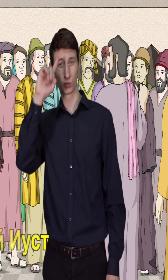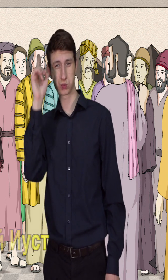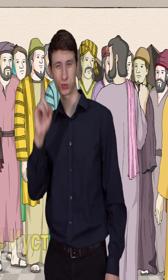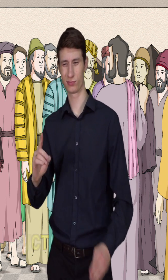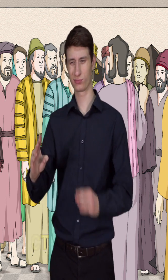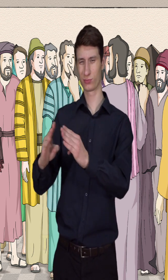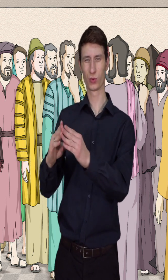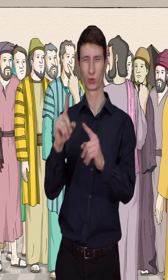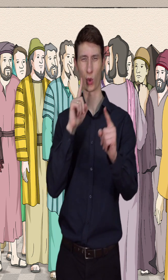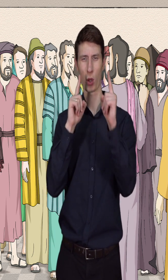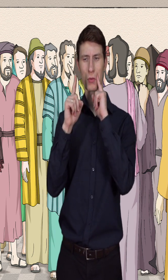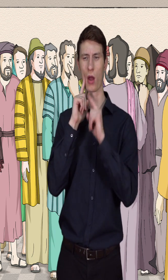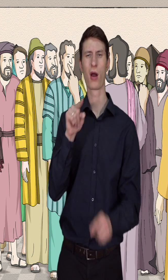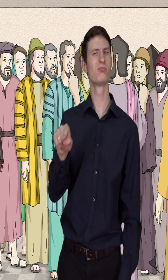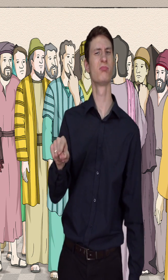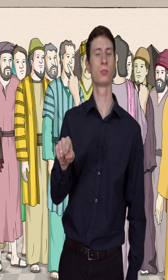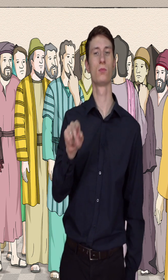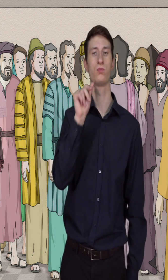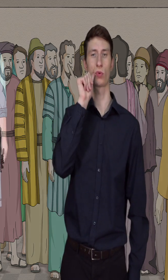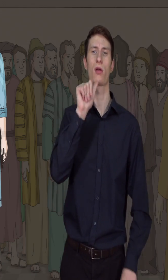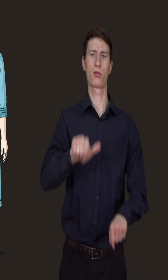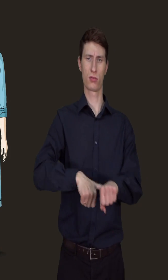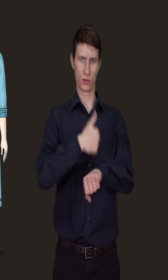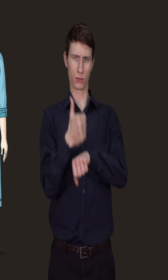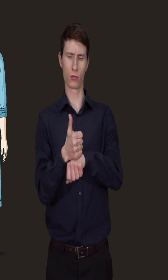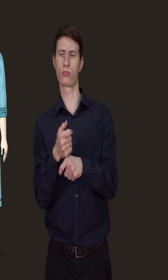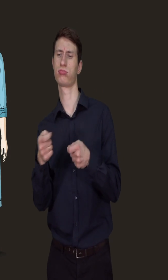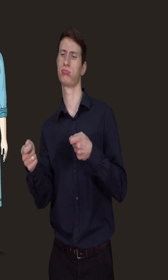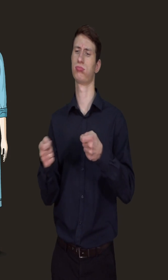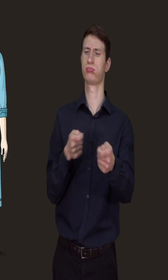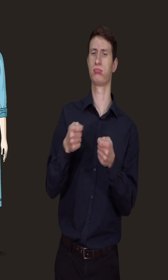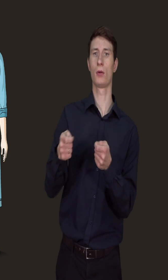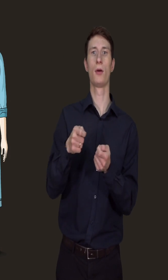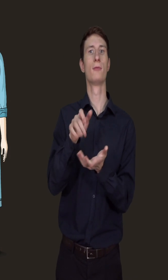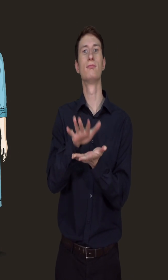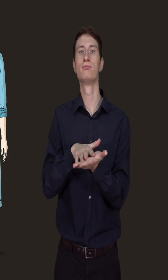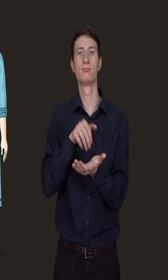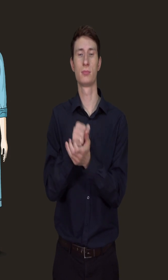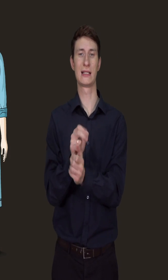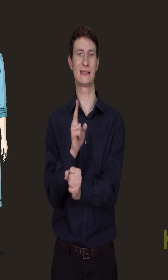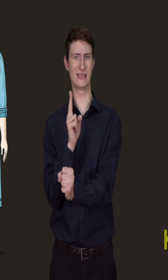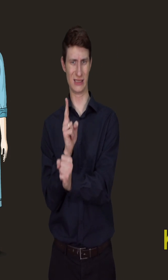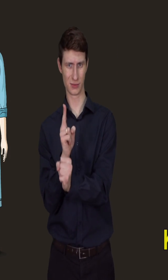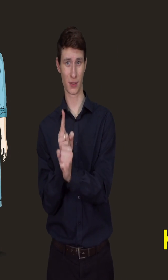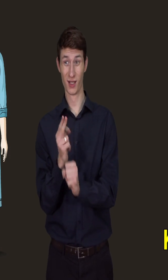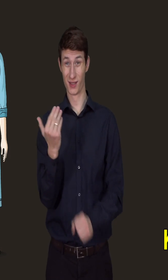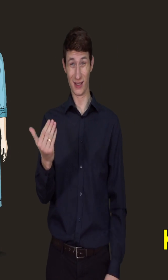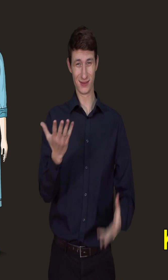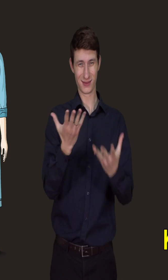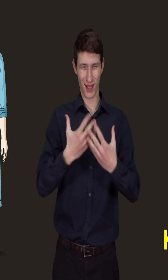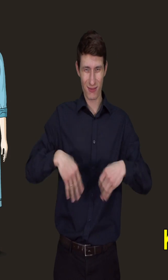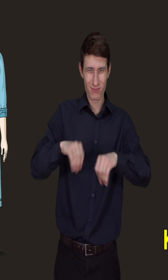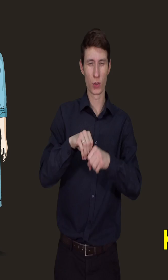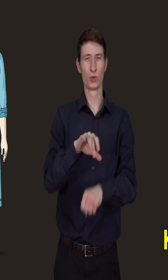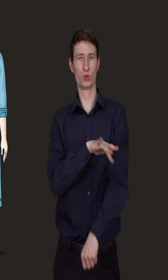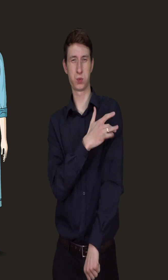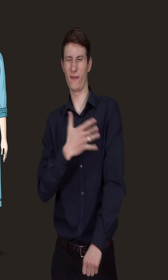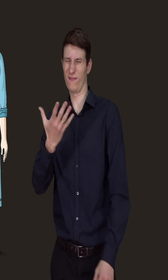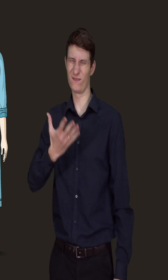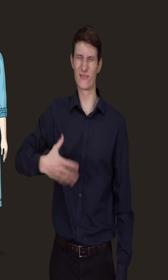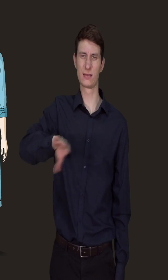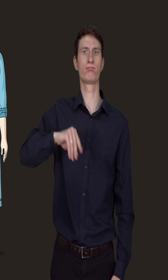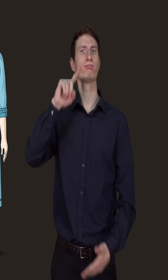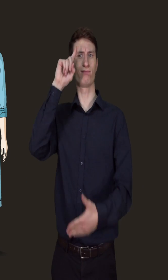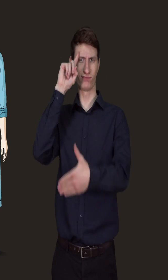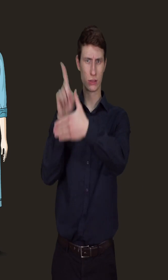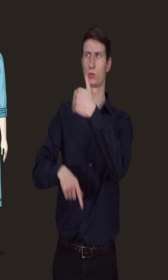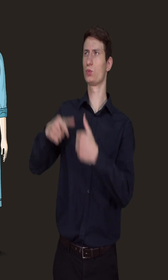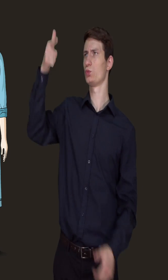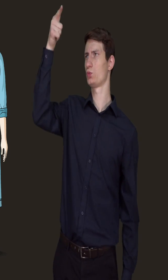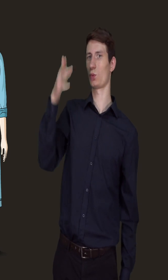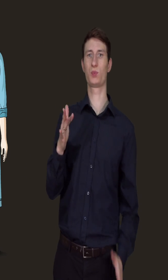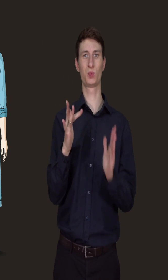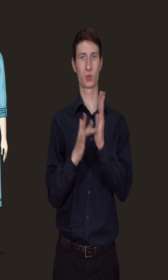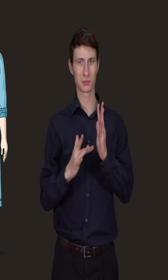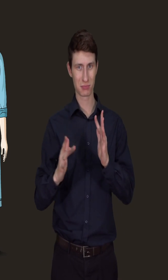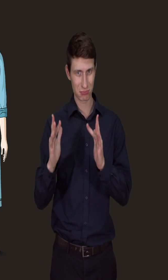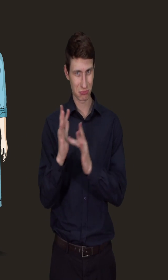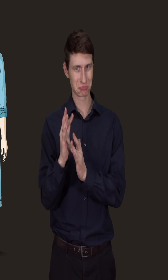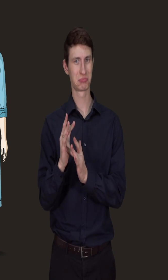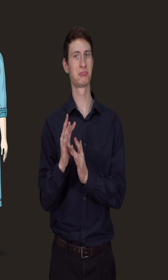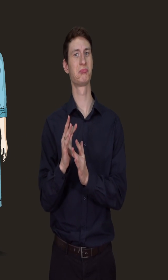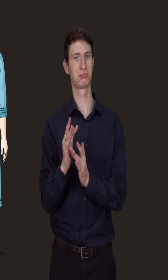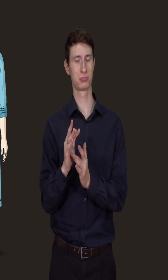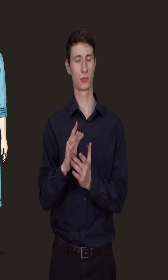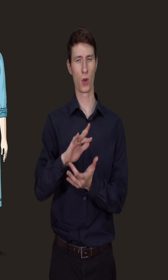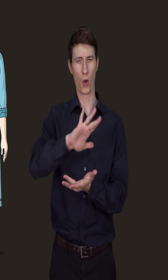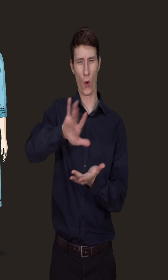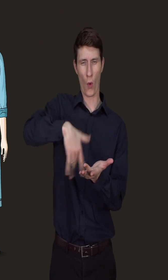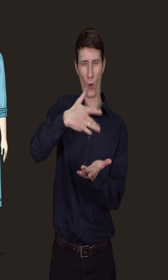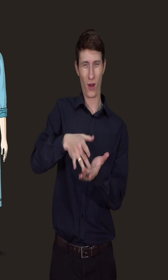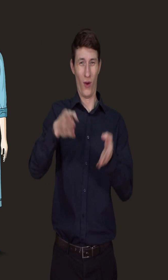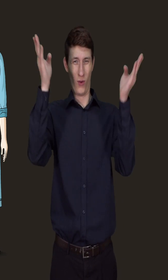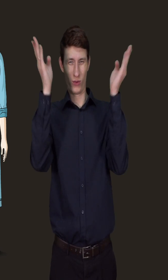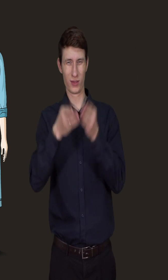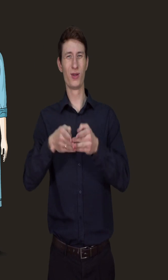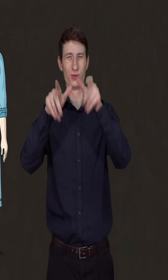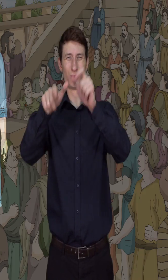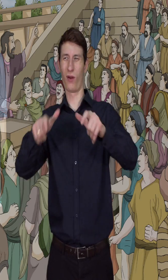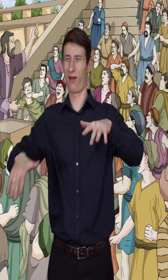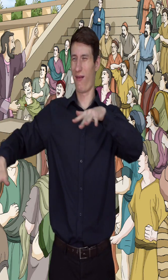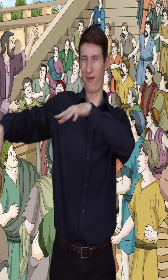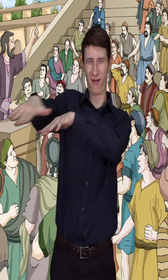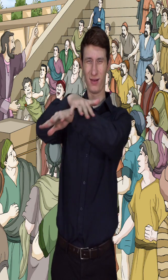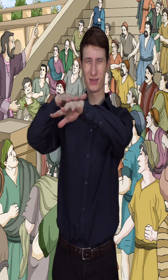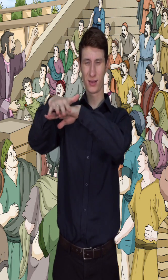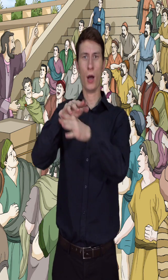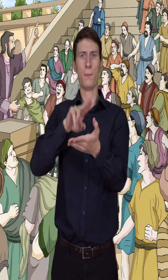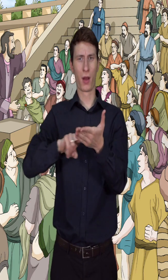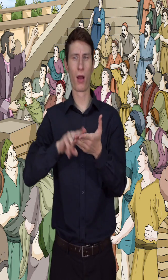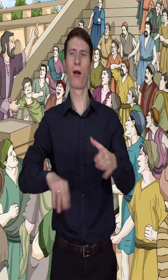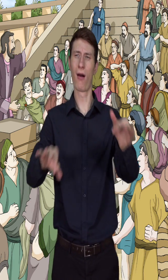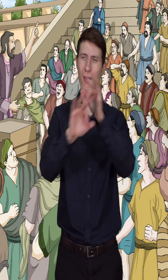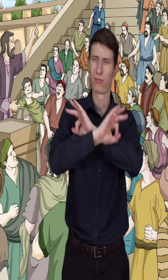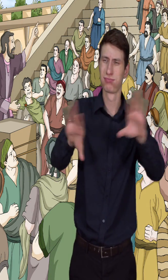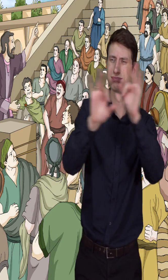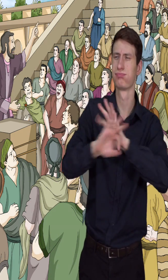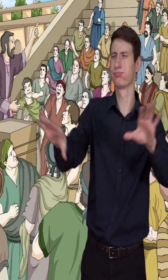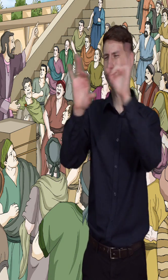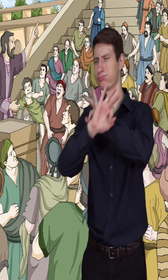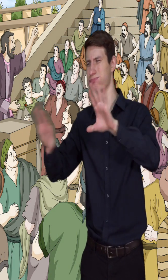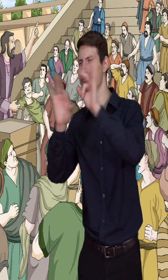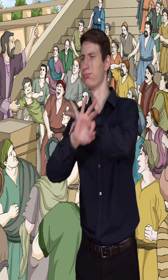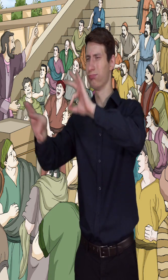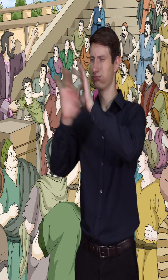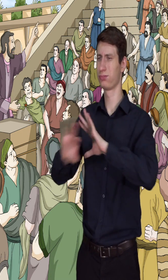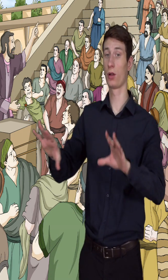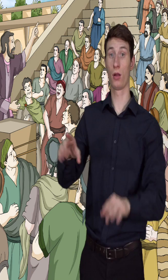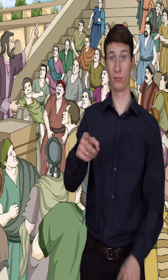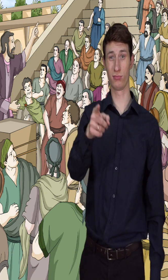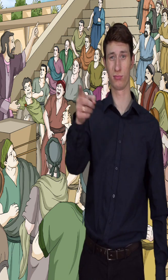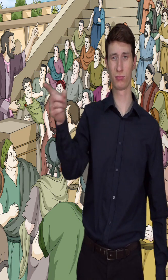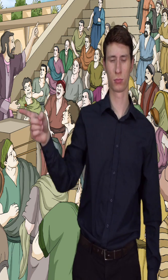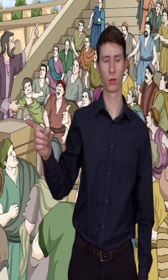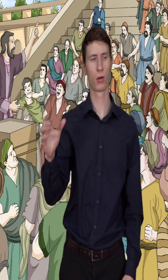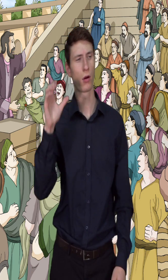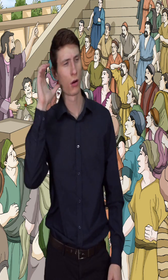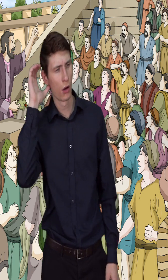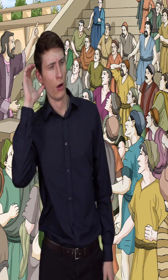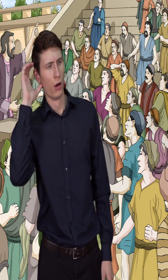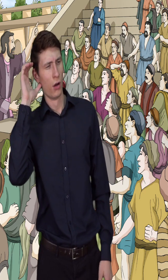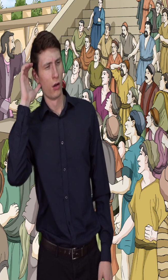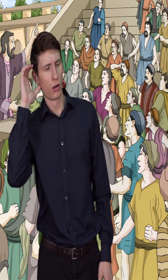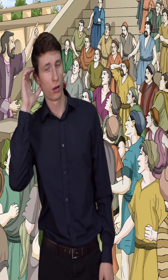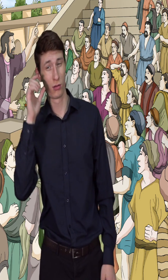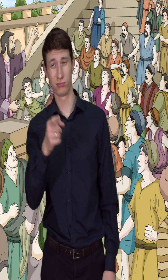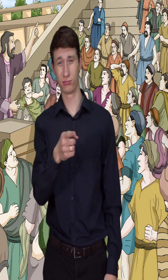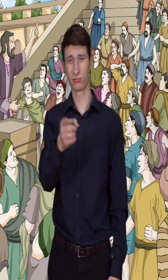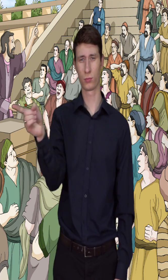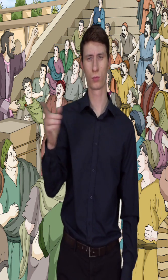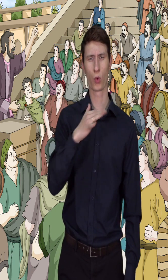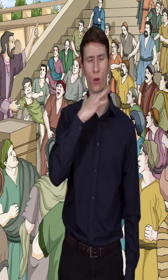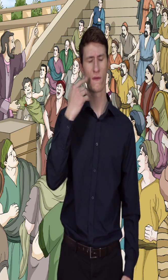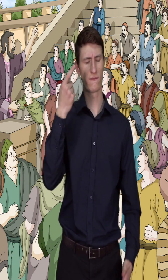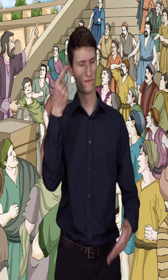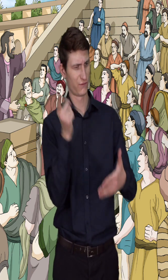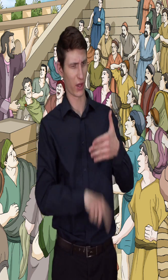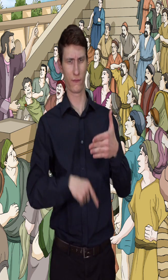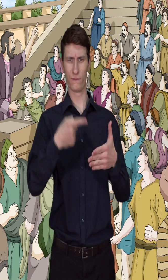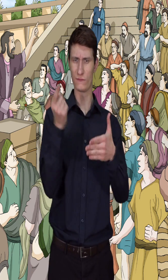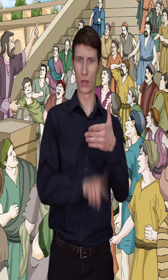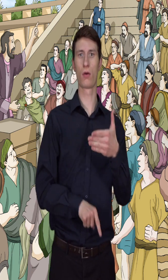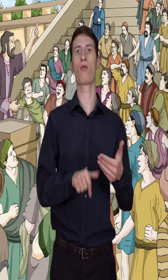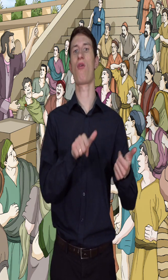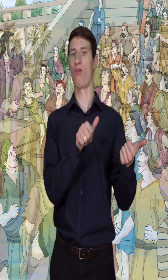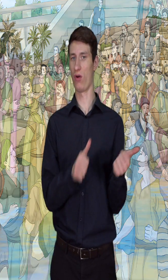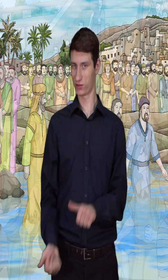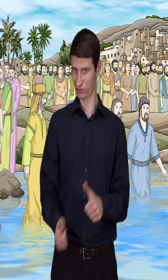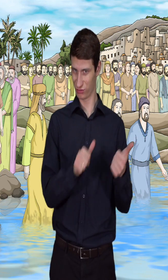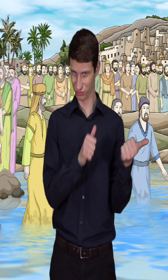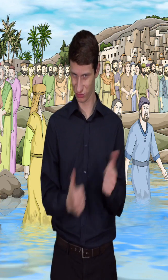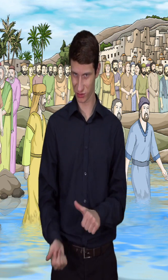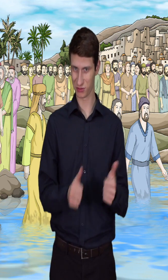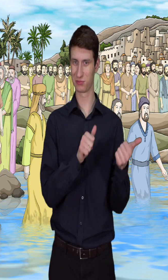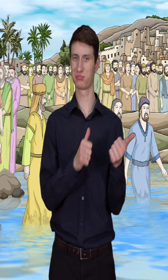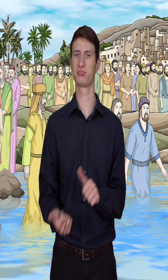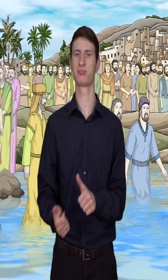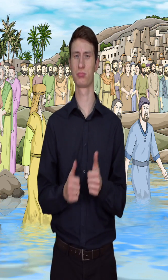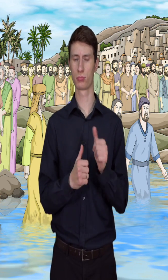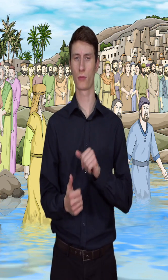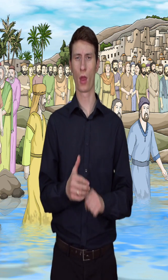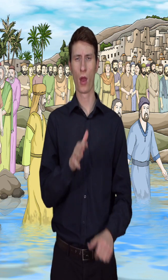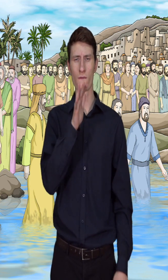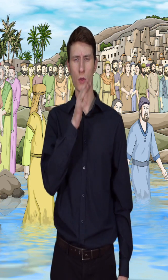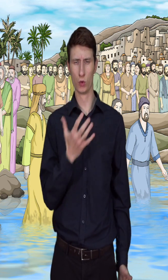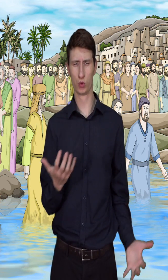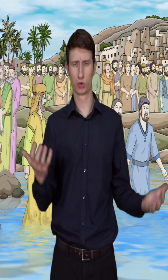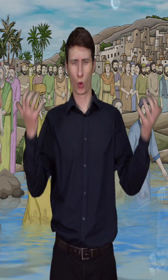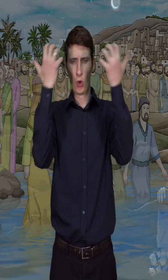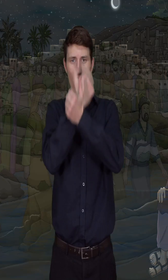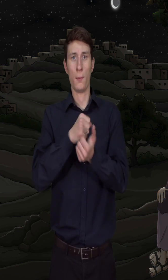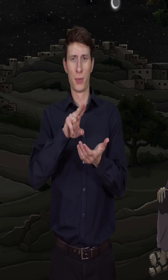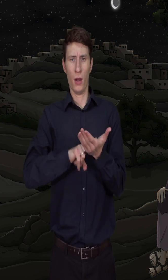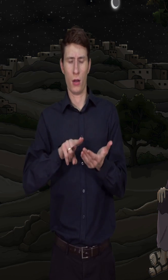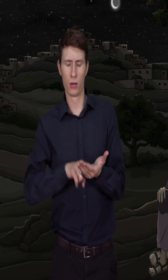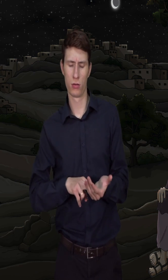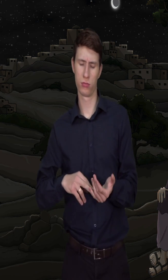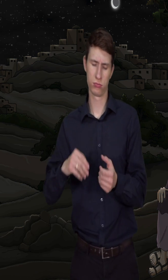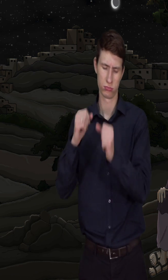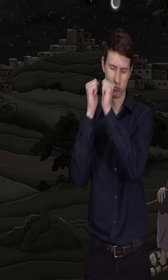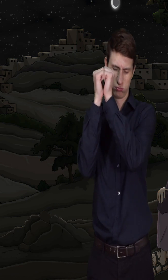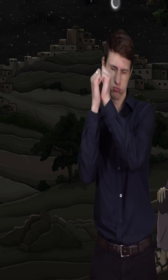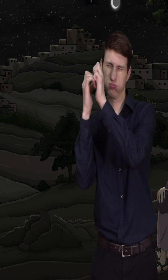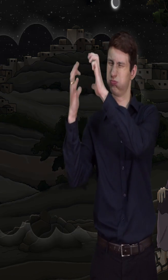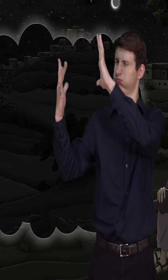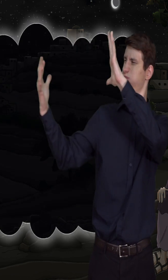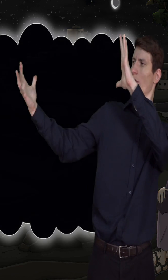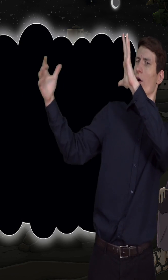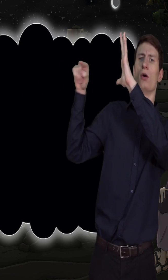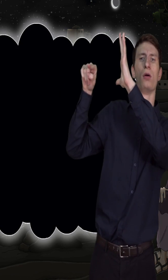Crispus, the synagogue leader, and his whole household believed in the Lord. And many of the Corinthians who heard the message believed and were baptized.